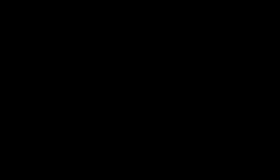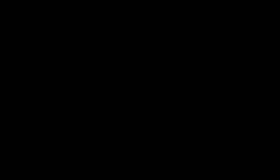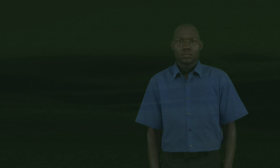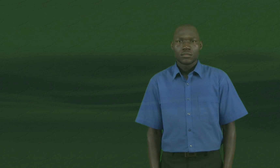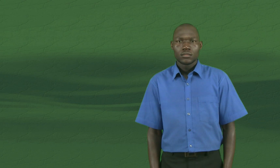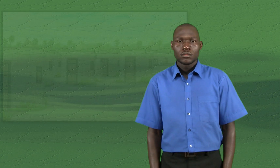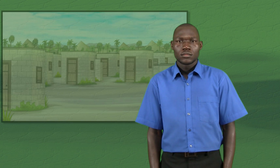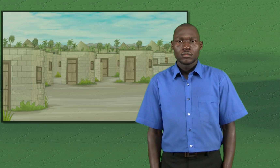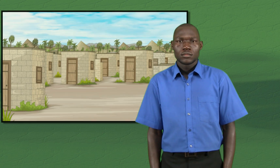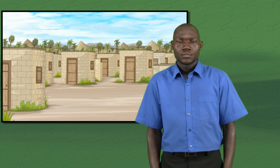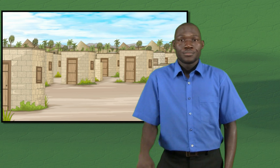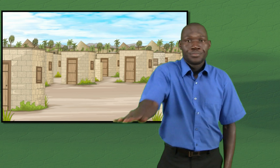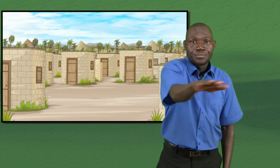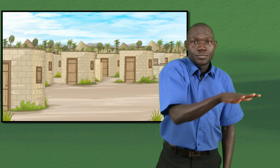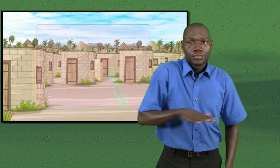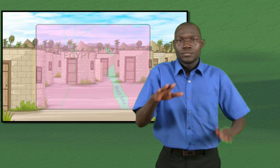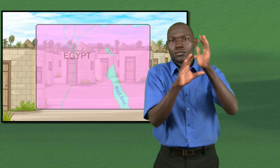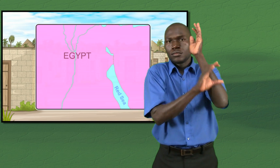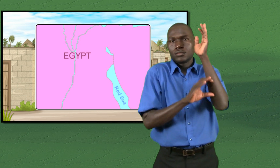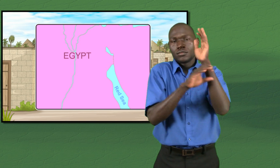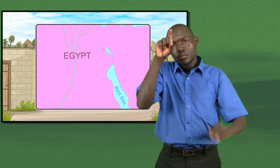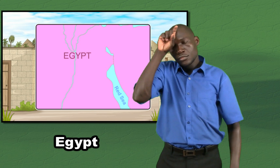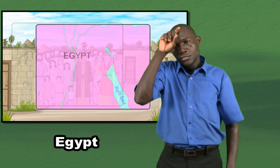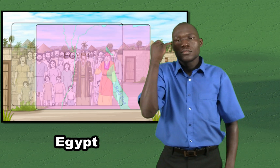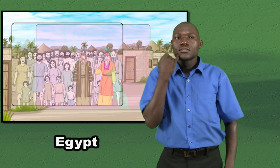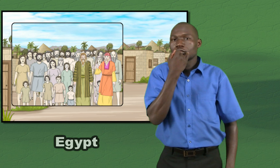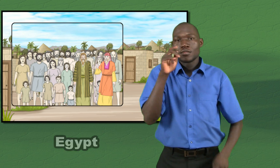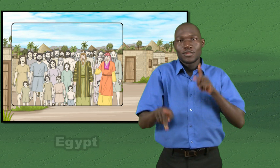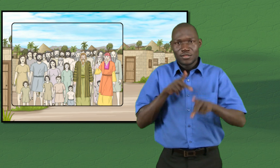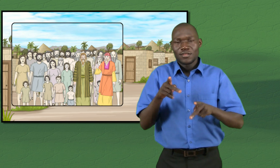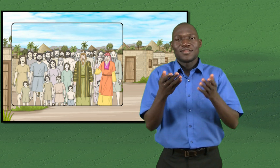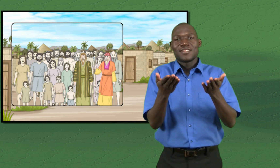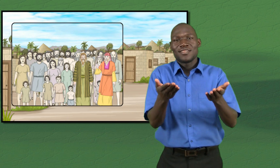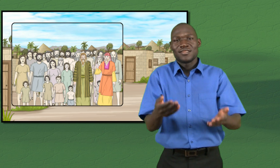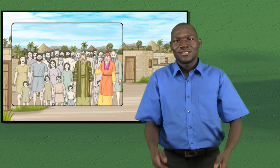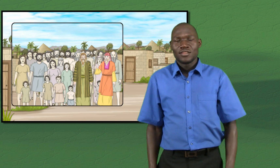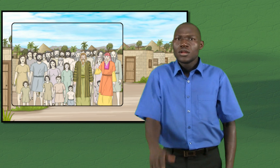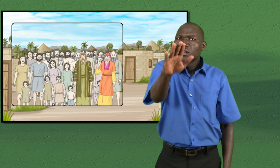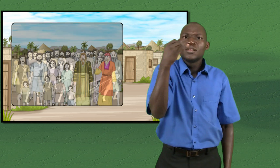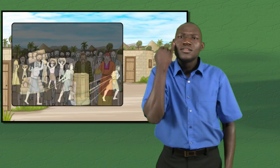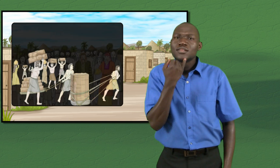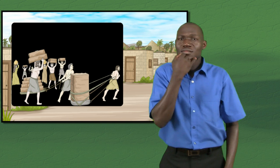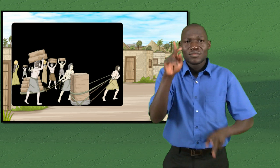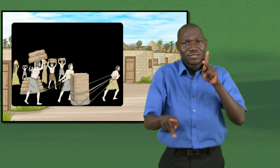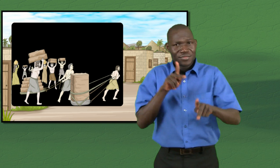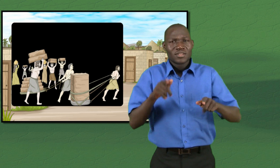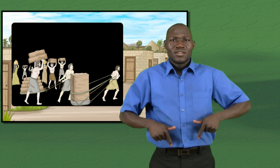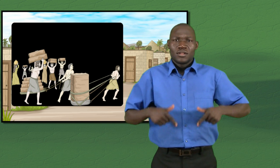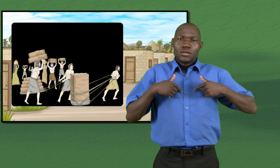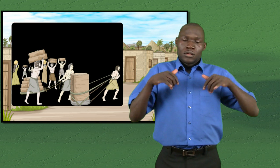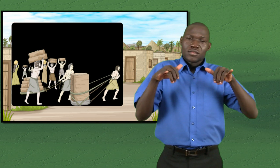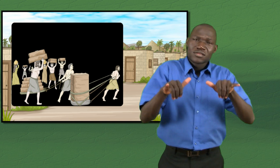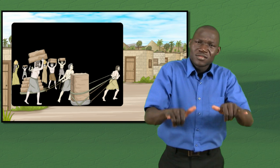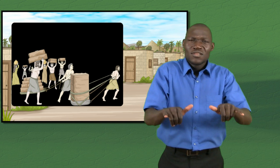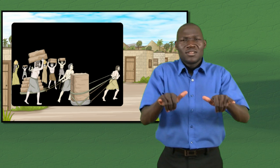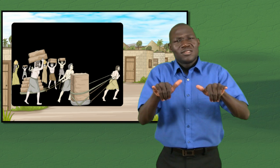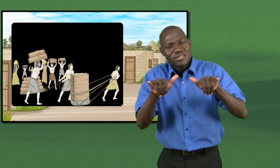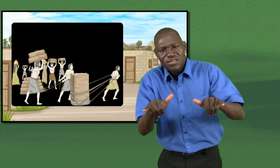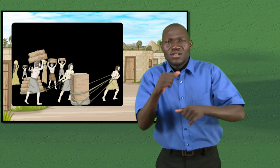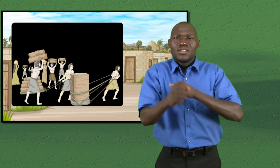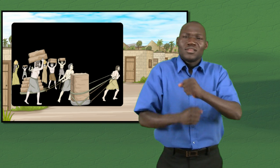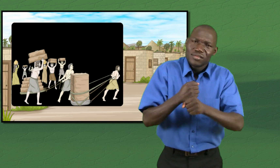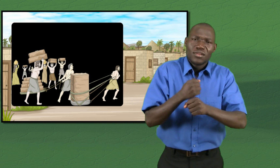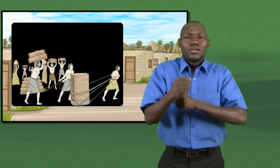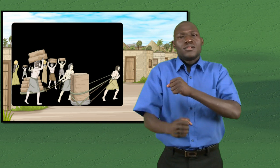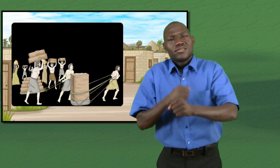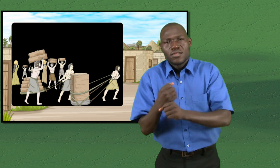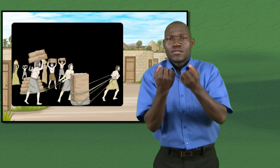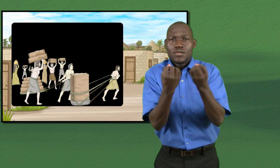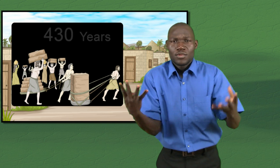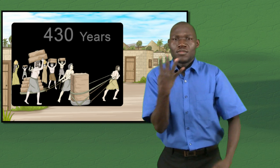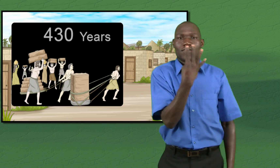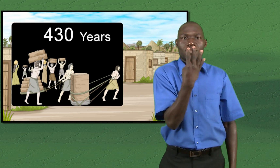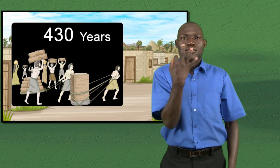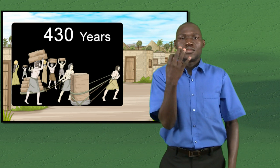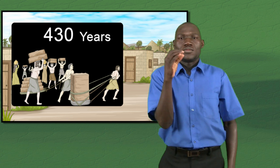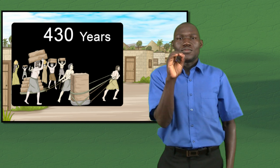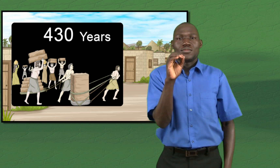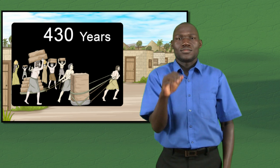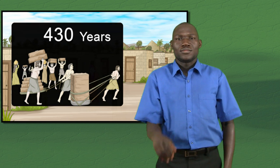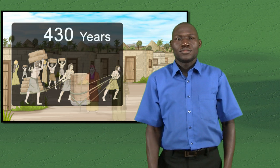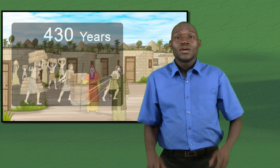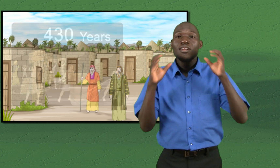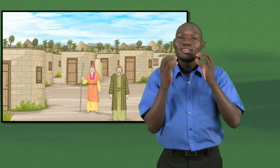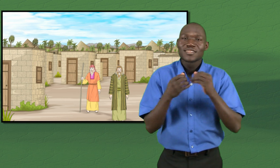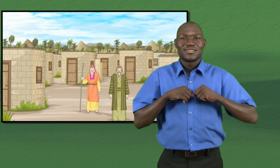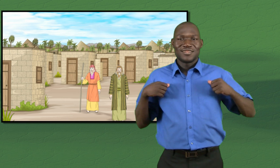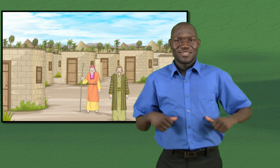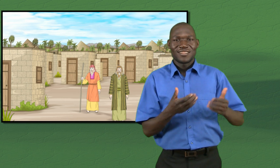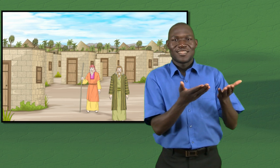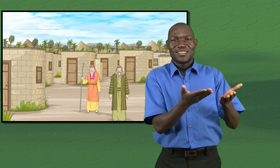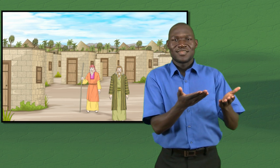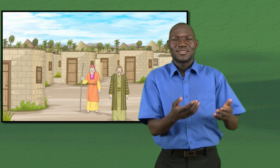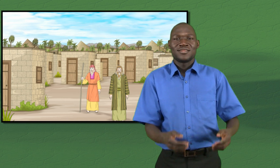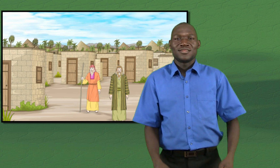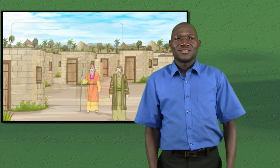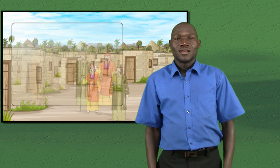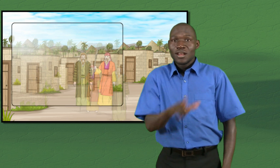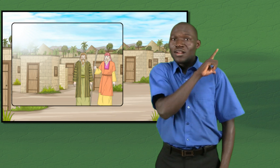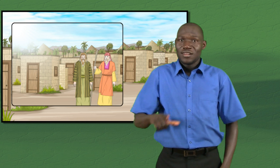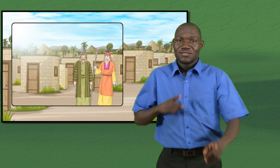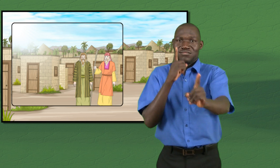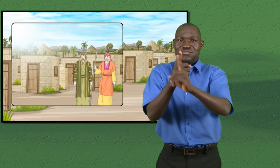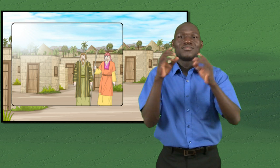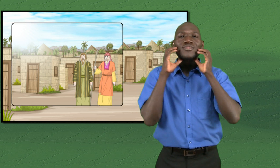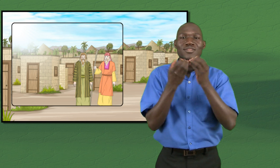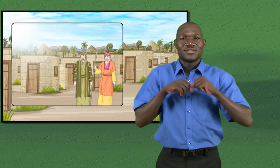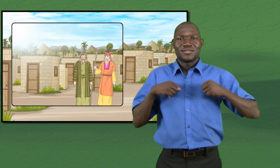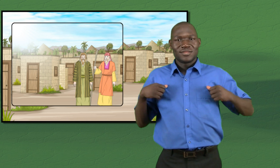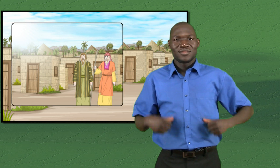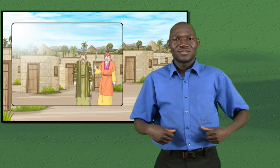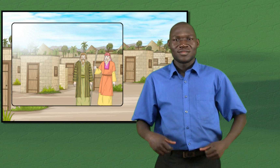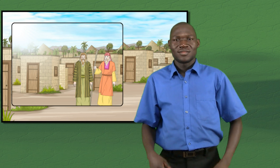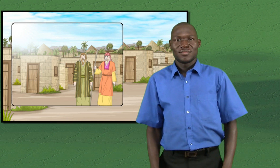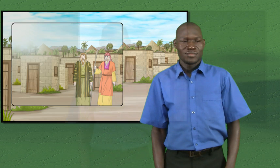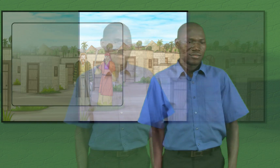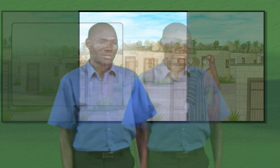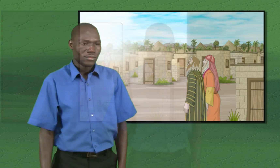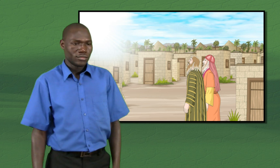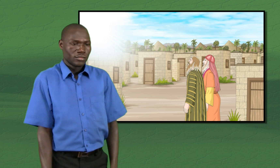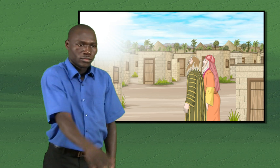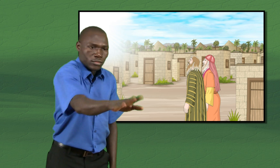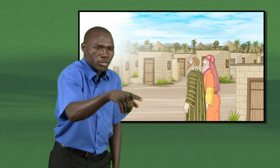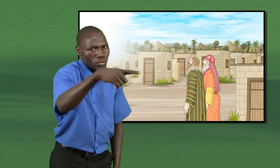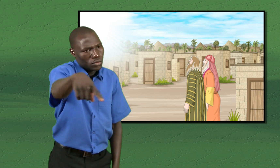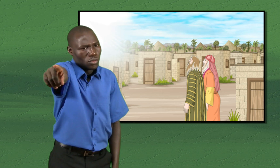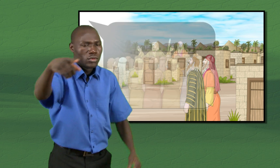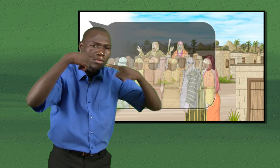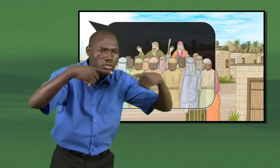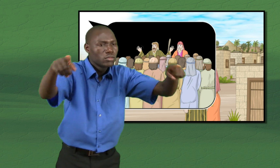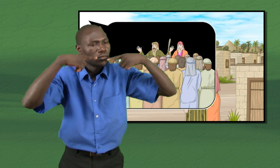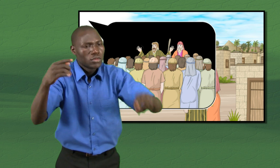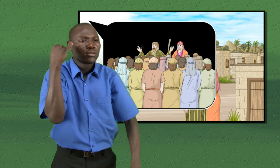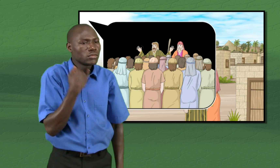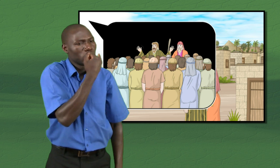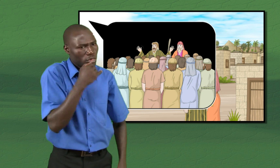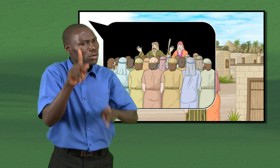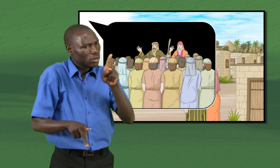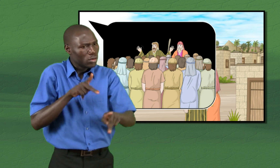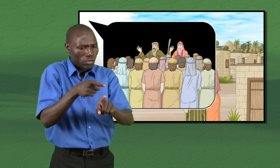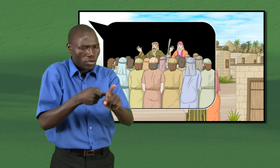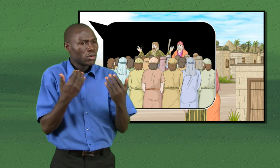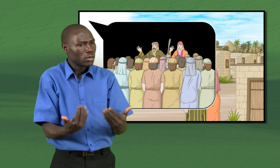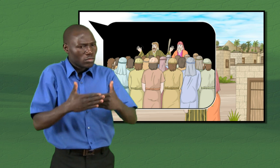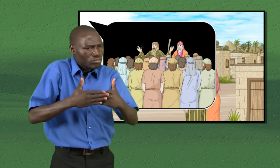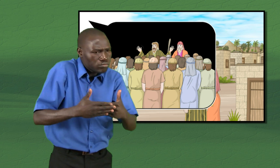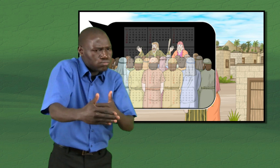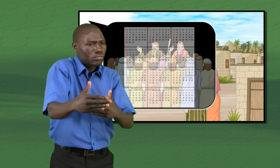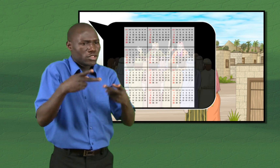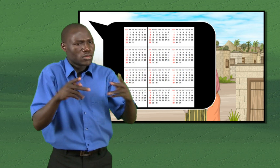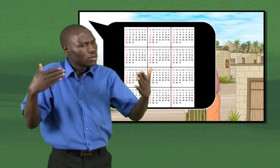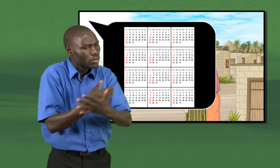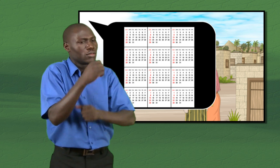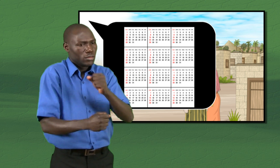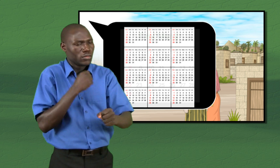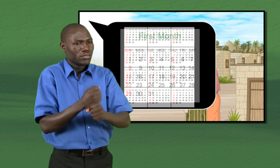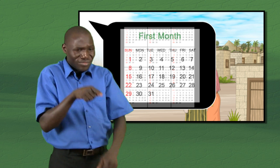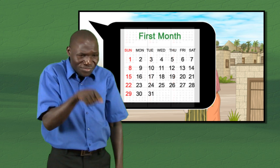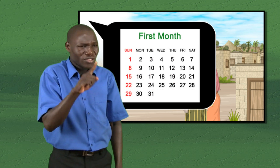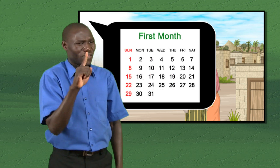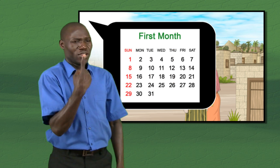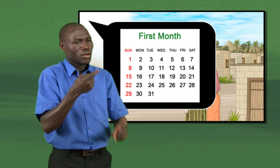Now the LORD said to Moses and Aaron in the land of Egypt, “This month is the beginning of months for you;